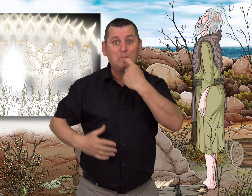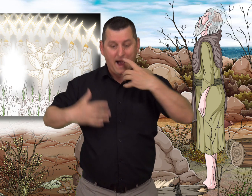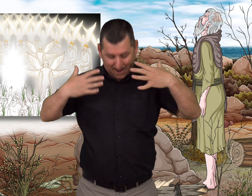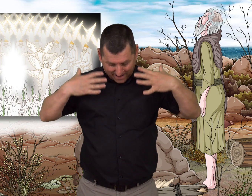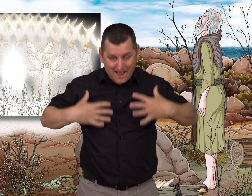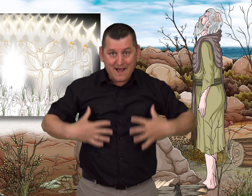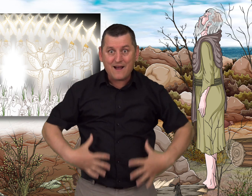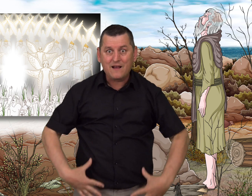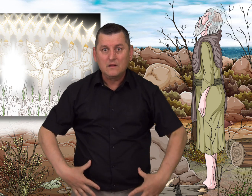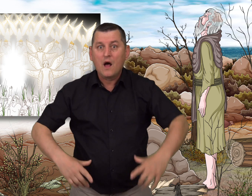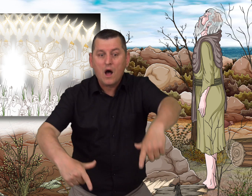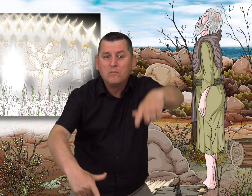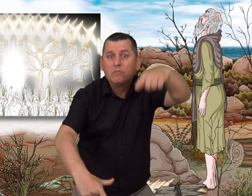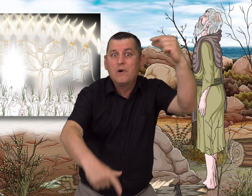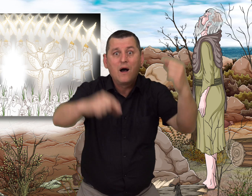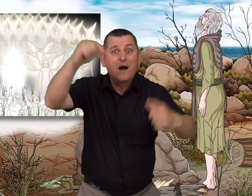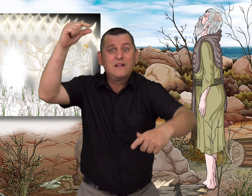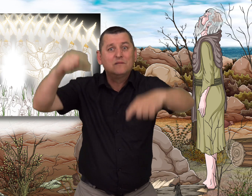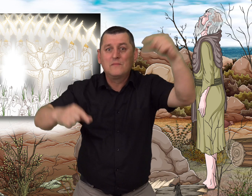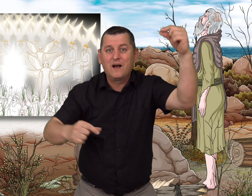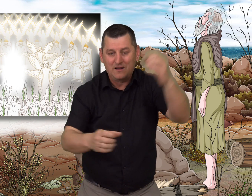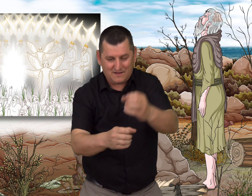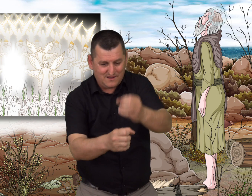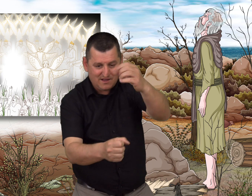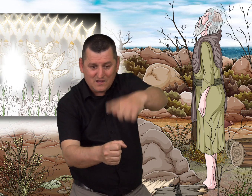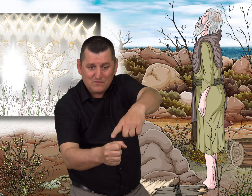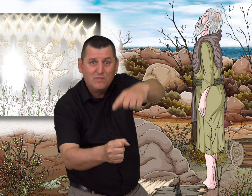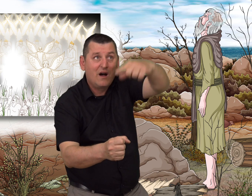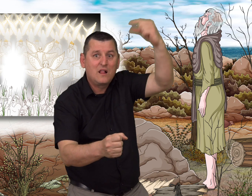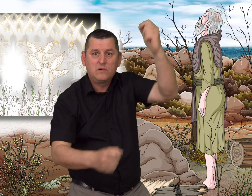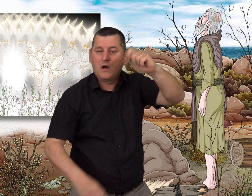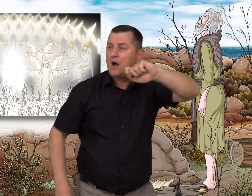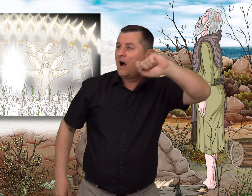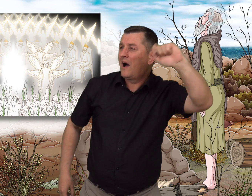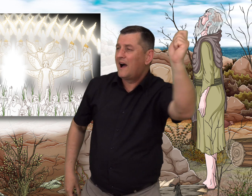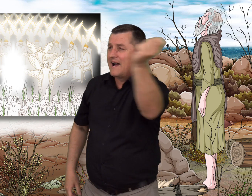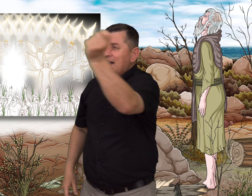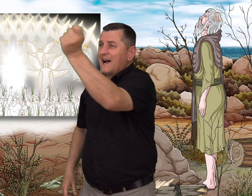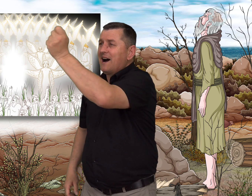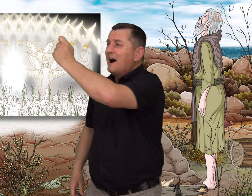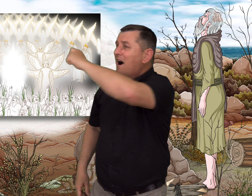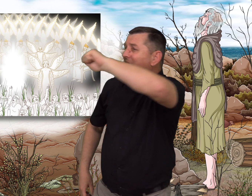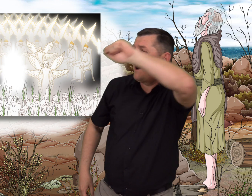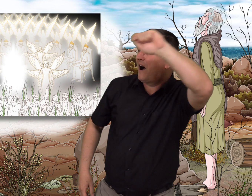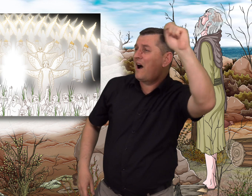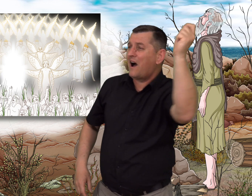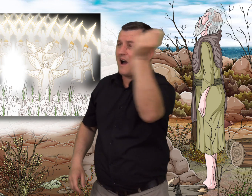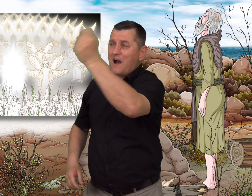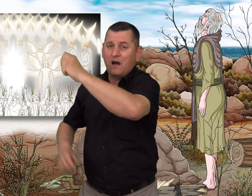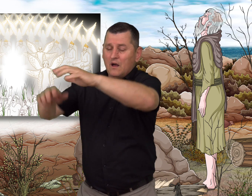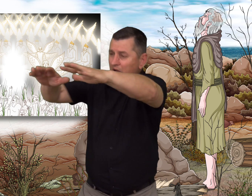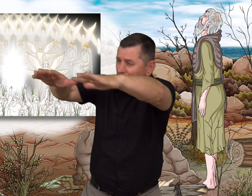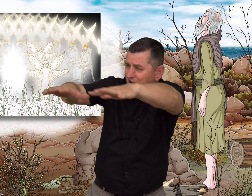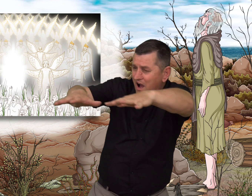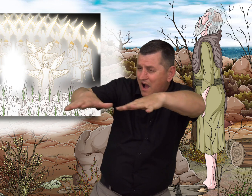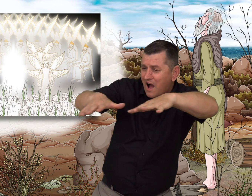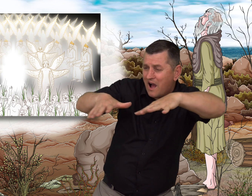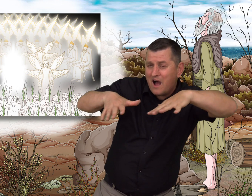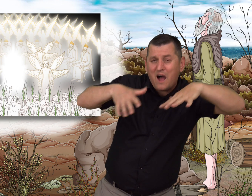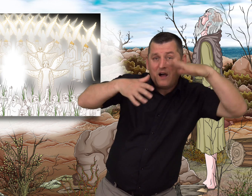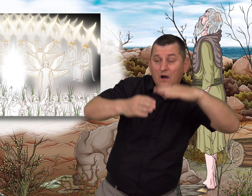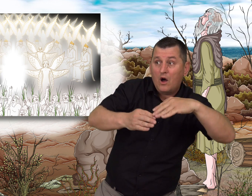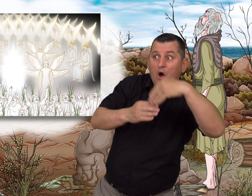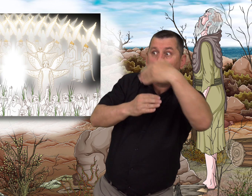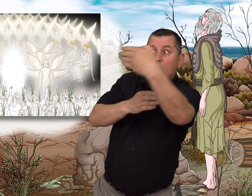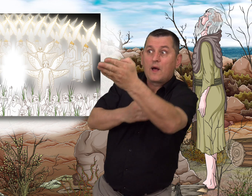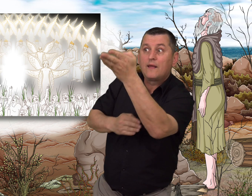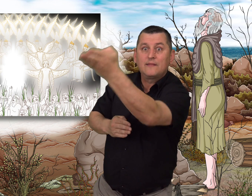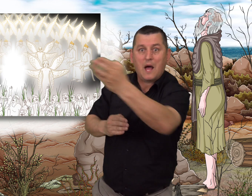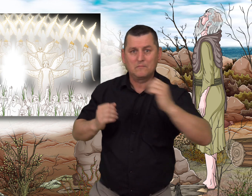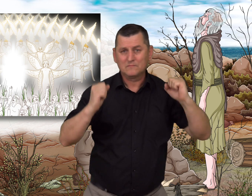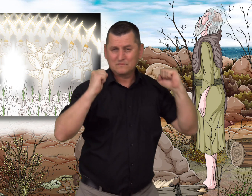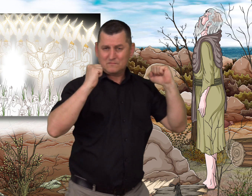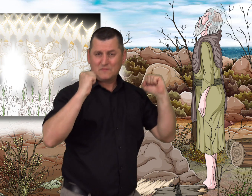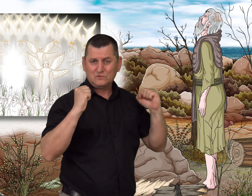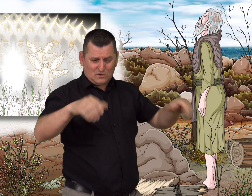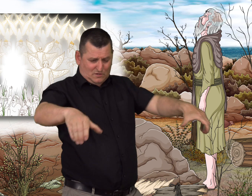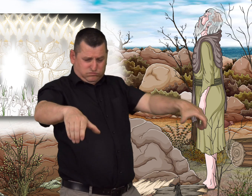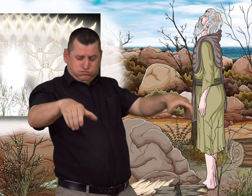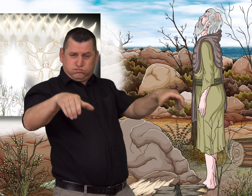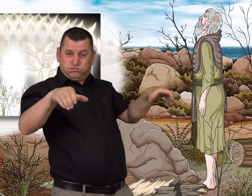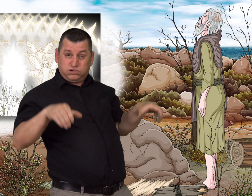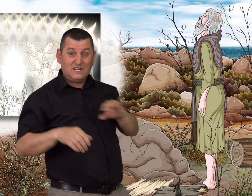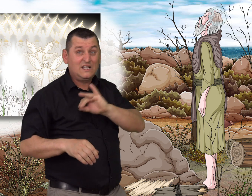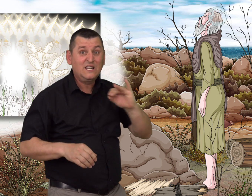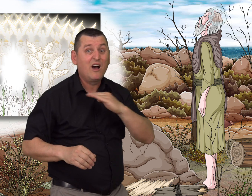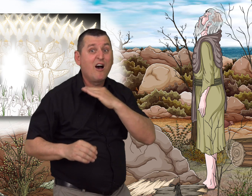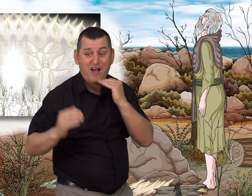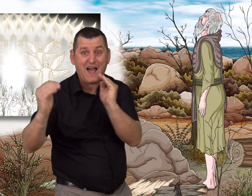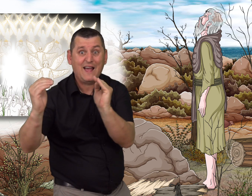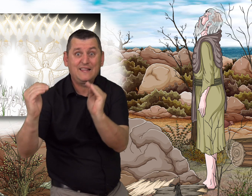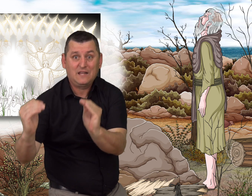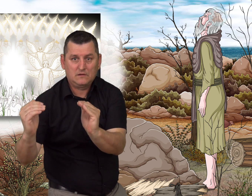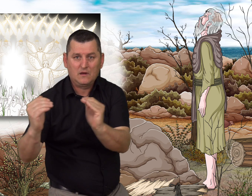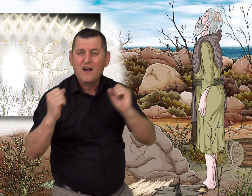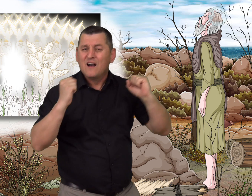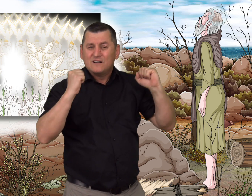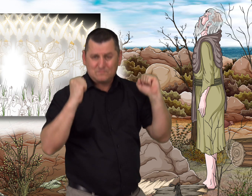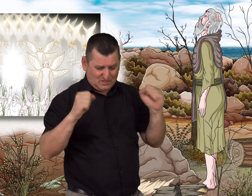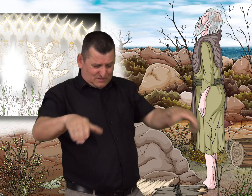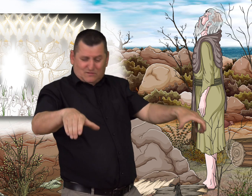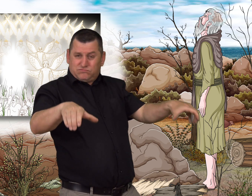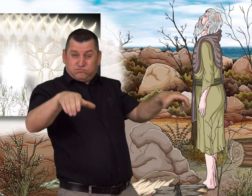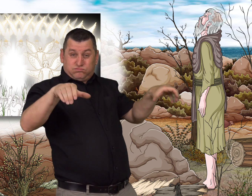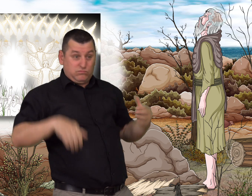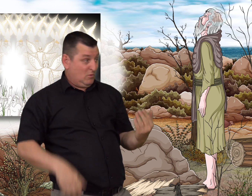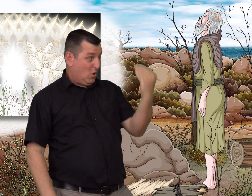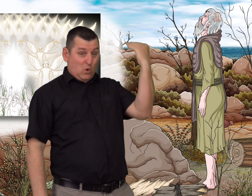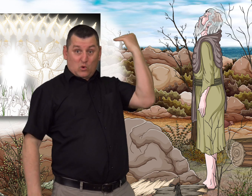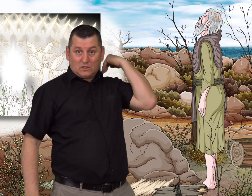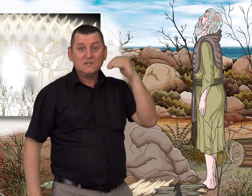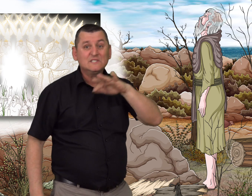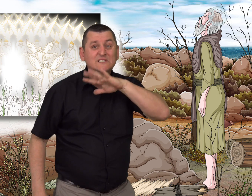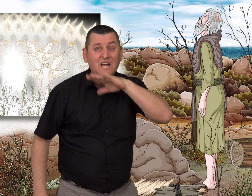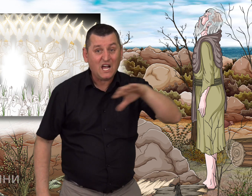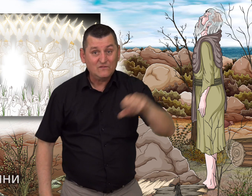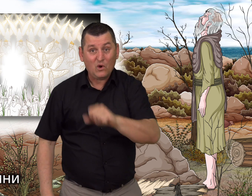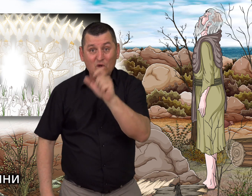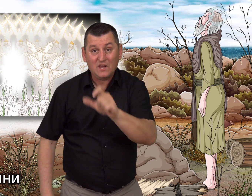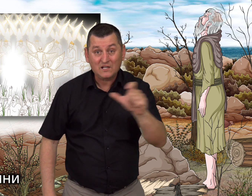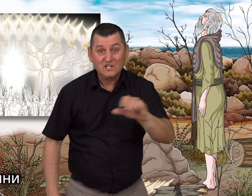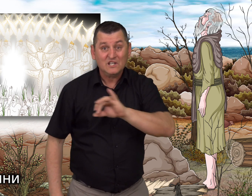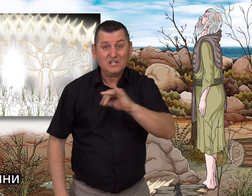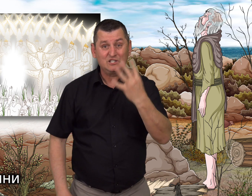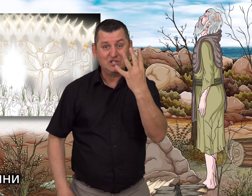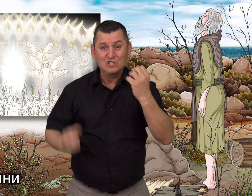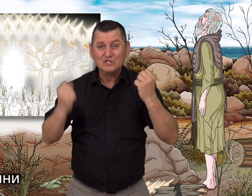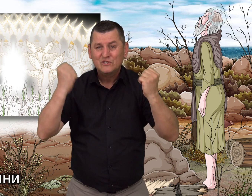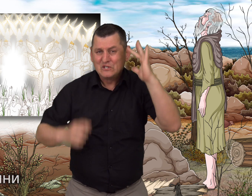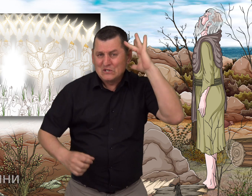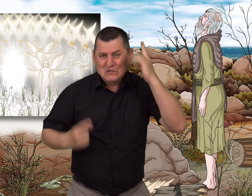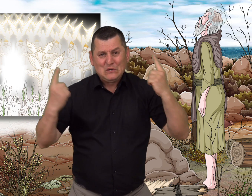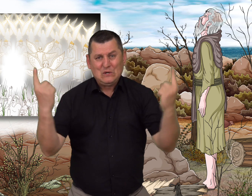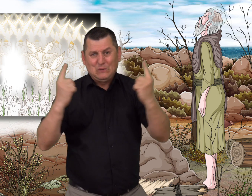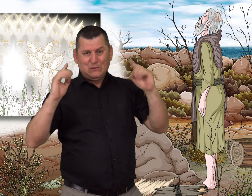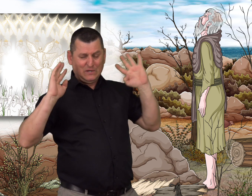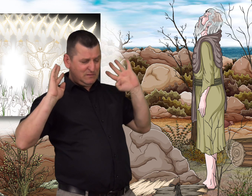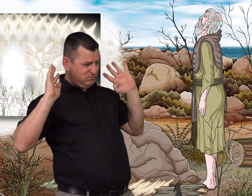They were wearing white robes and holding palm branches in their hands.